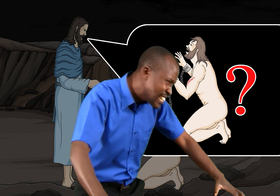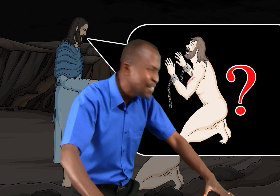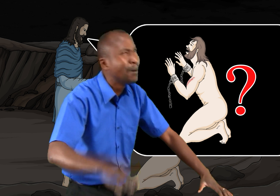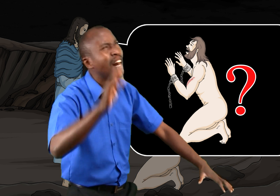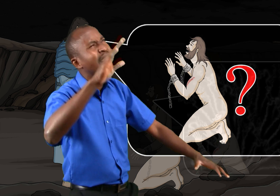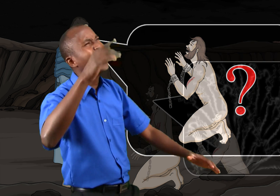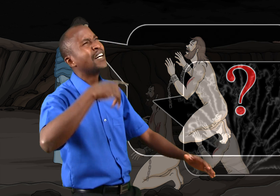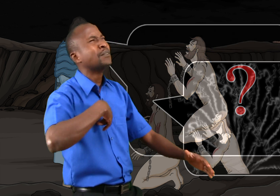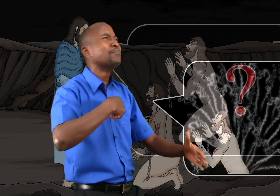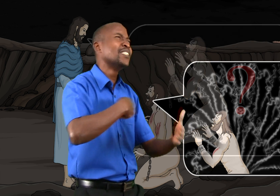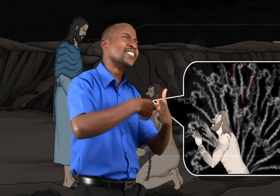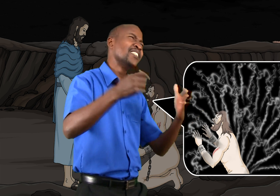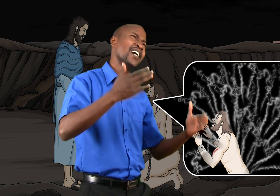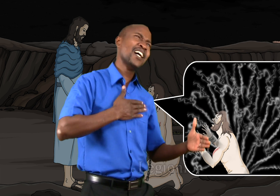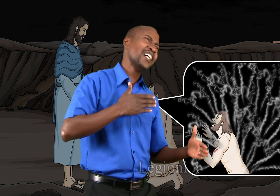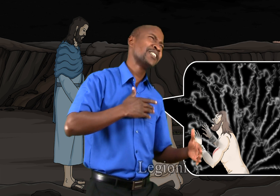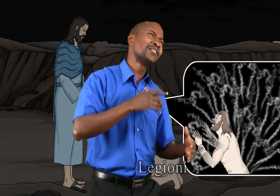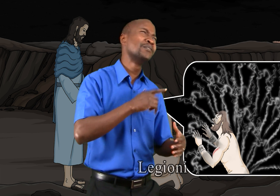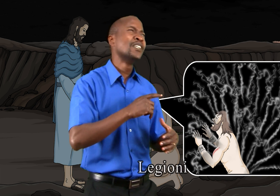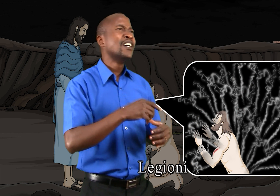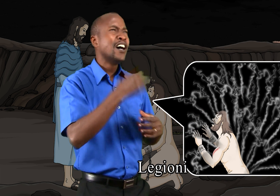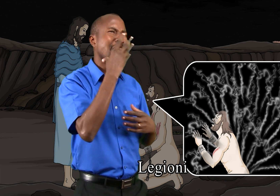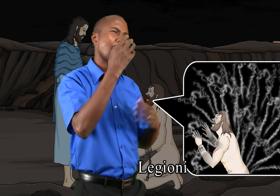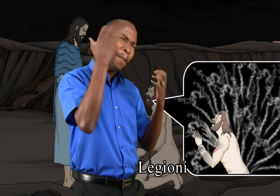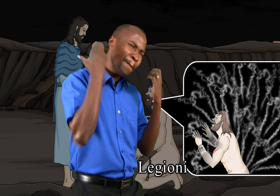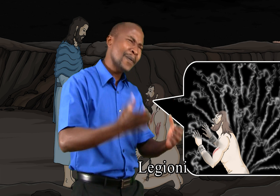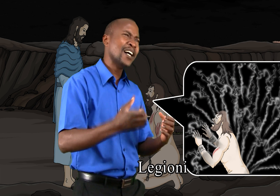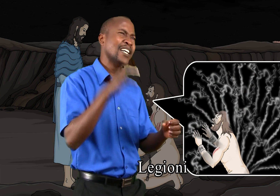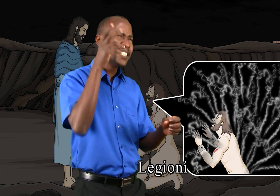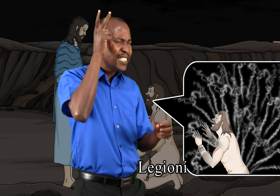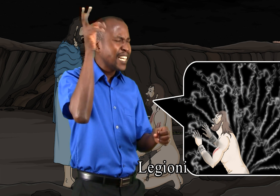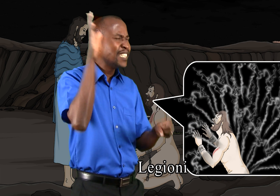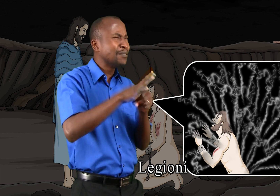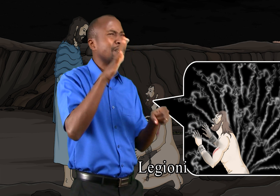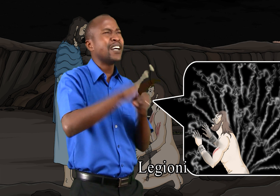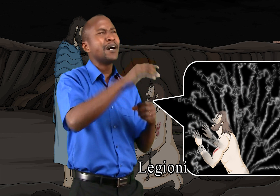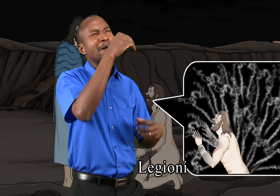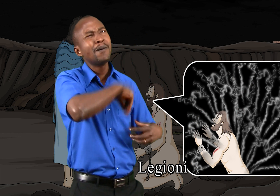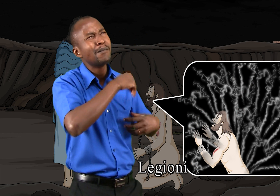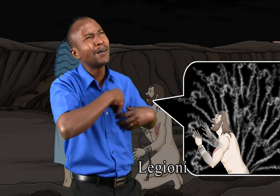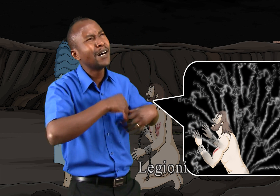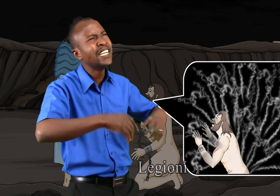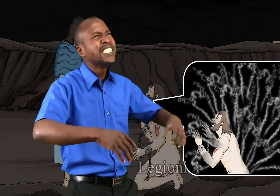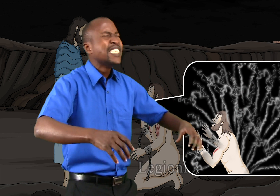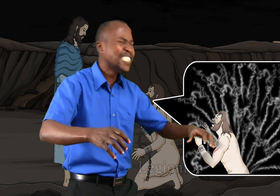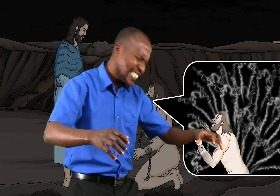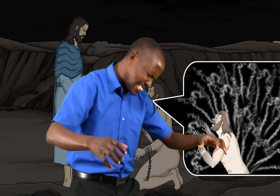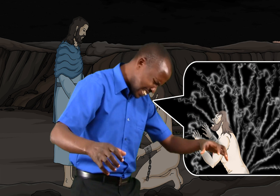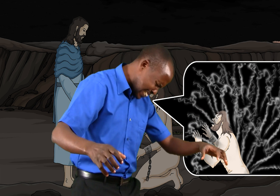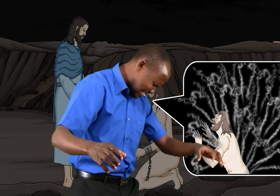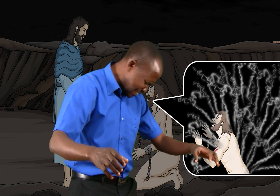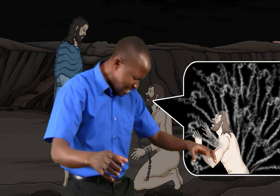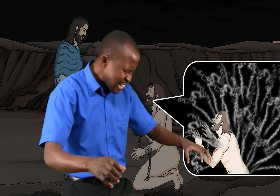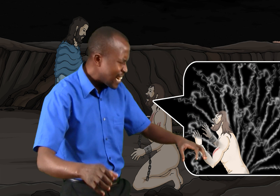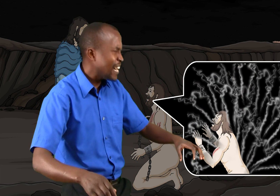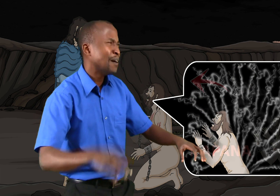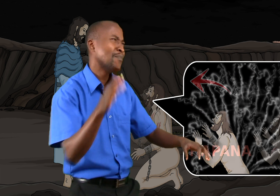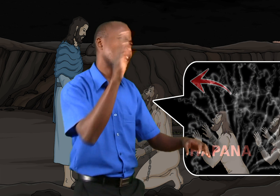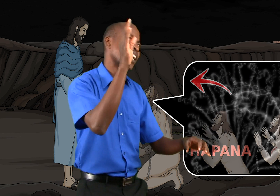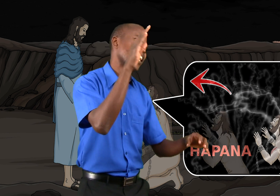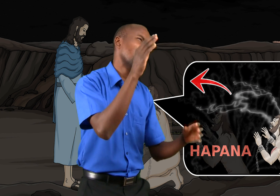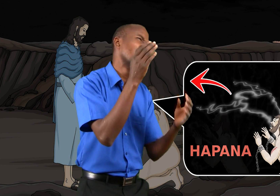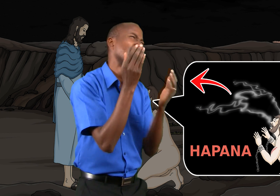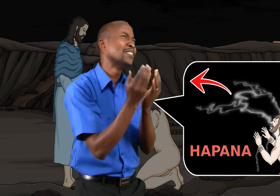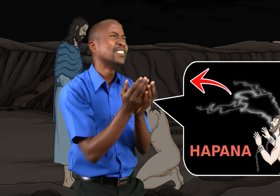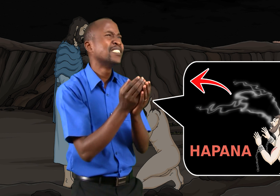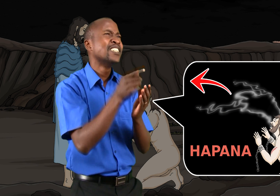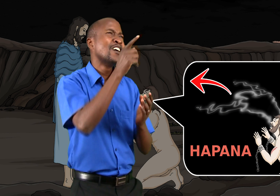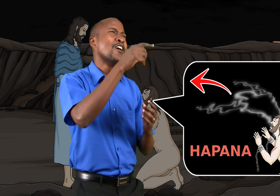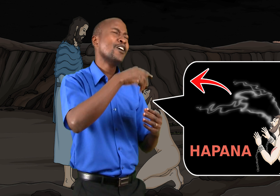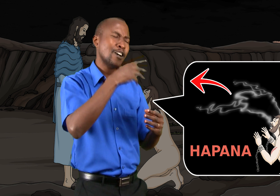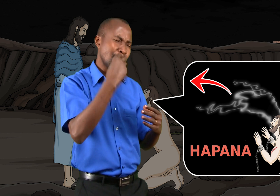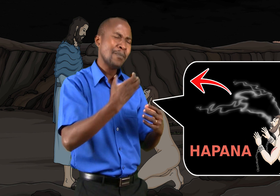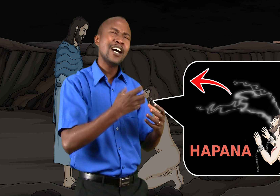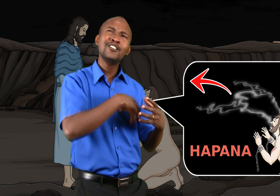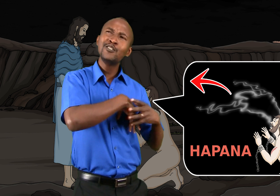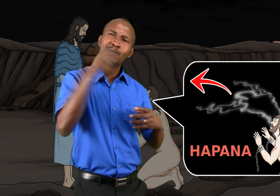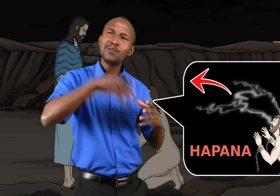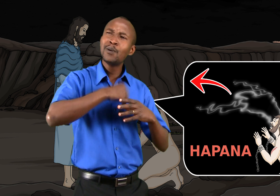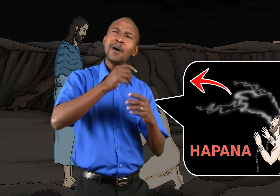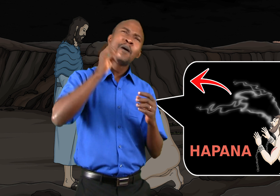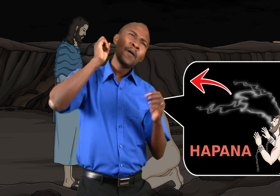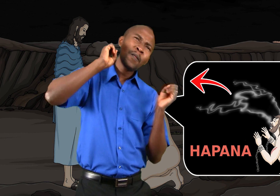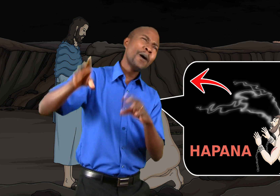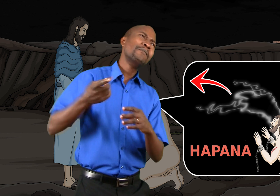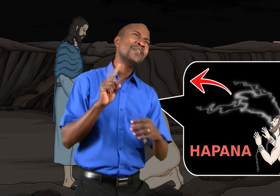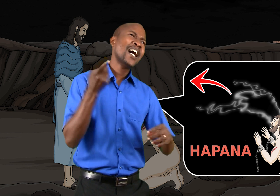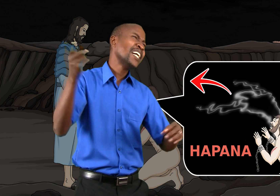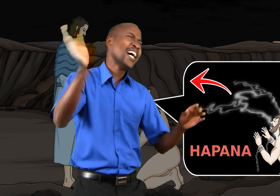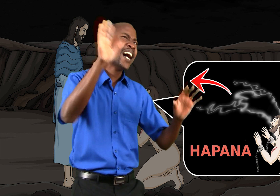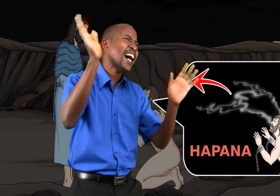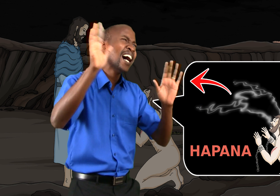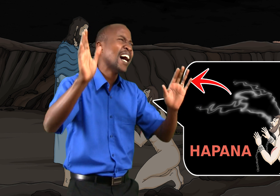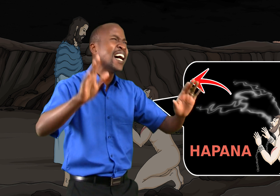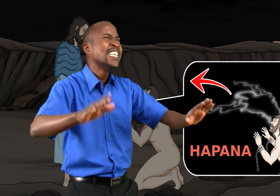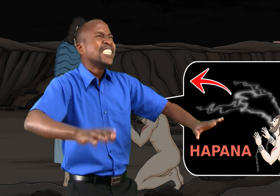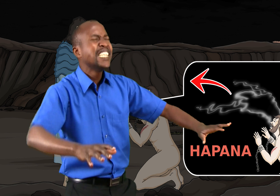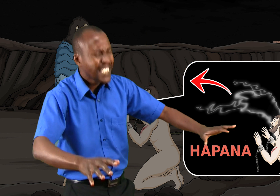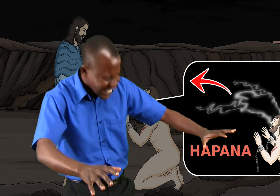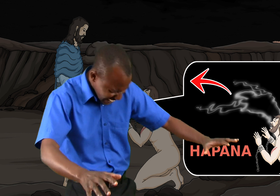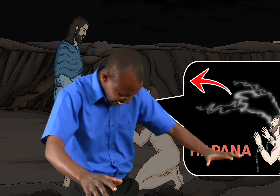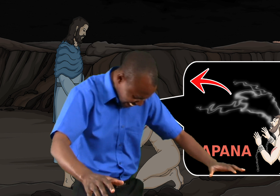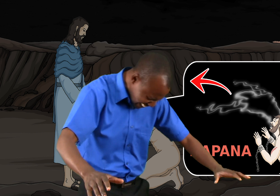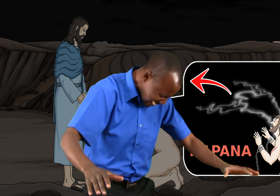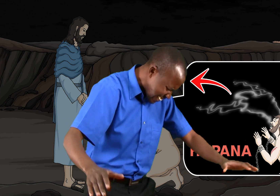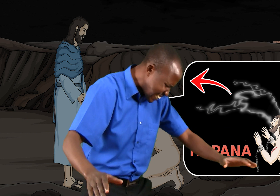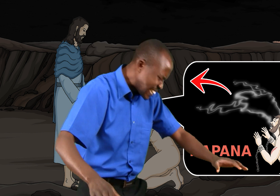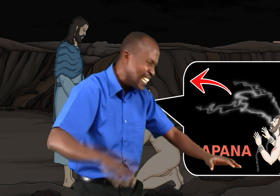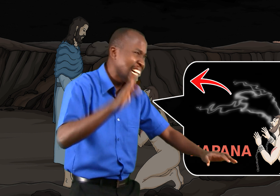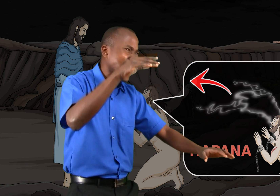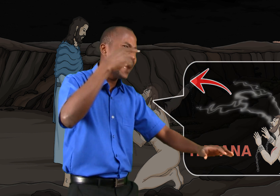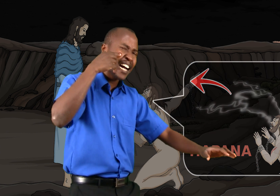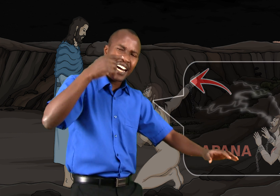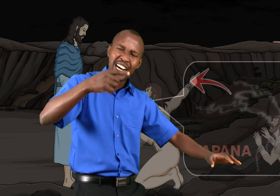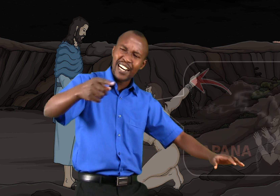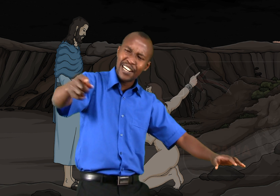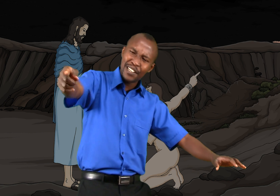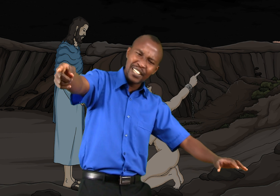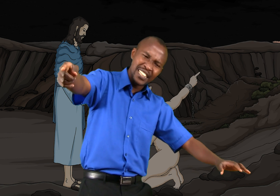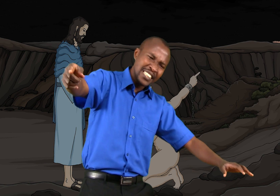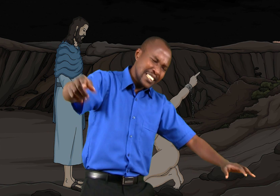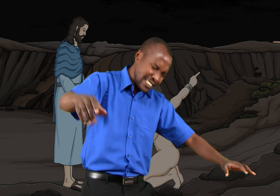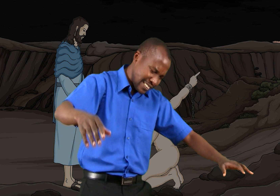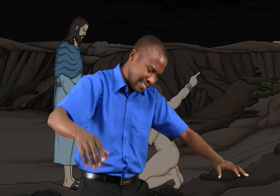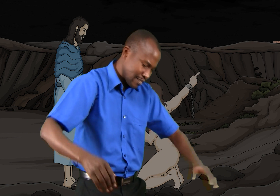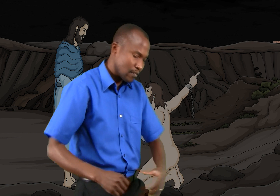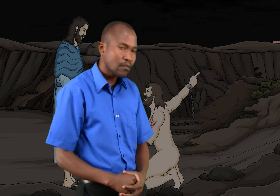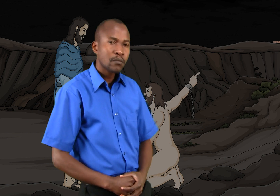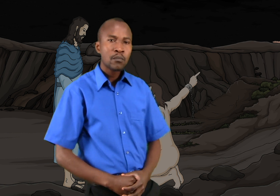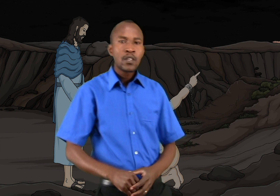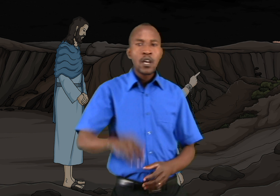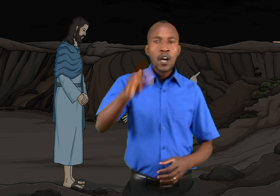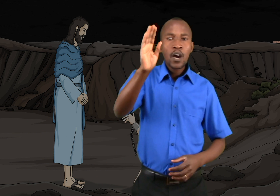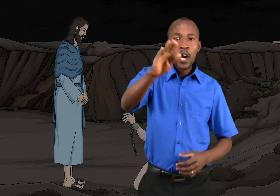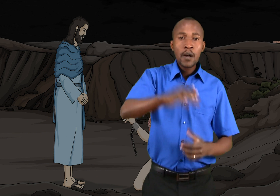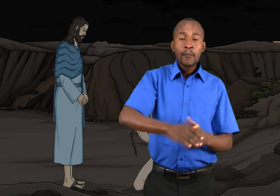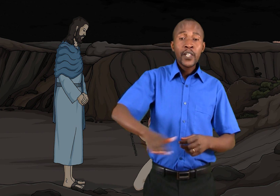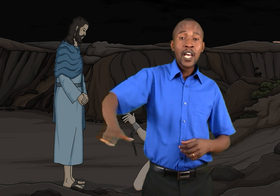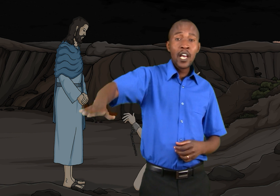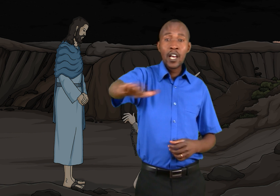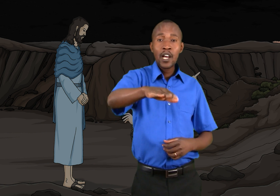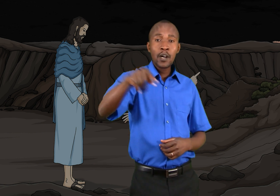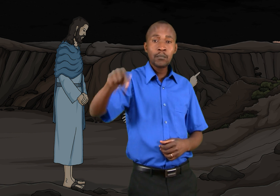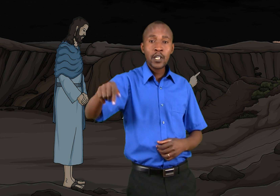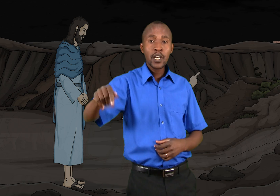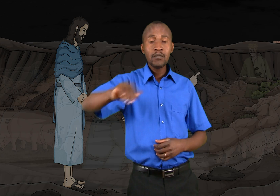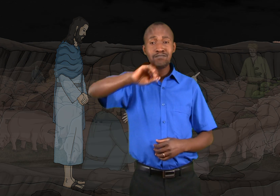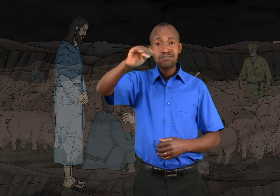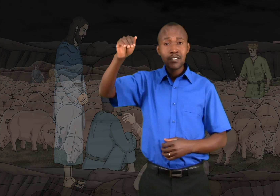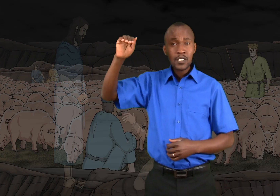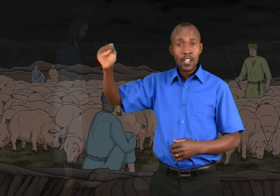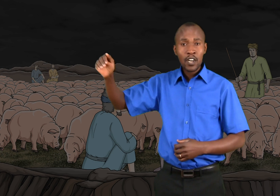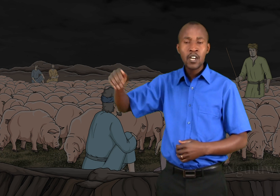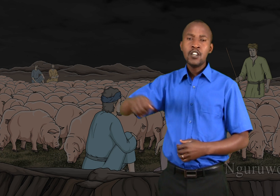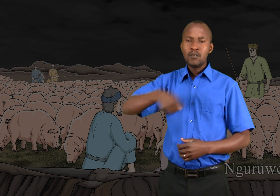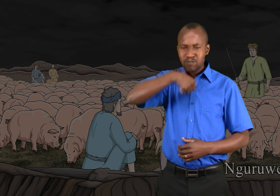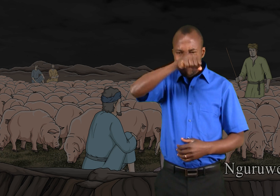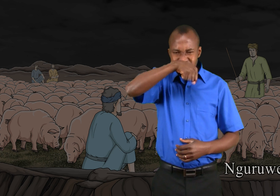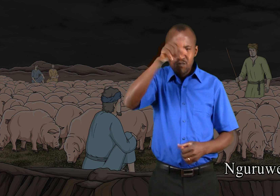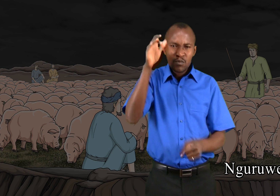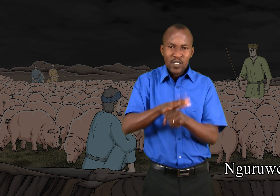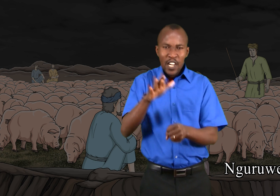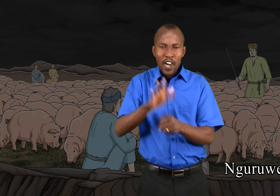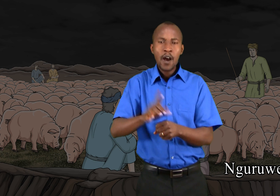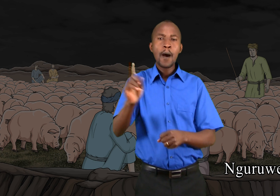“My name is Legion,” he replied, “for we are many.” And he begged Jesus repeatedly not to send them out of that region.